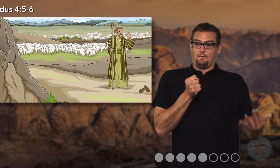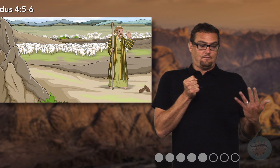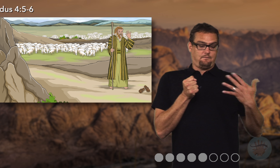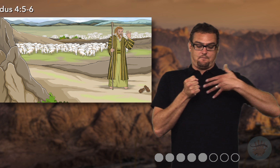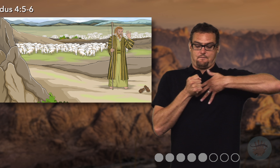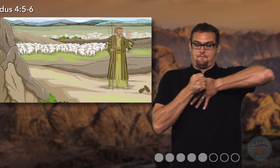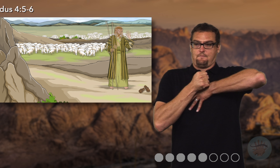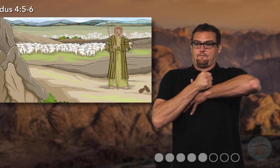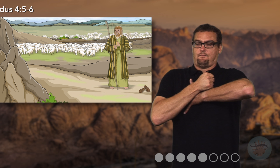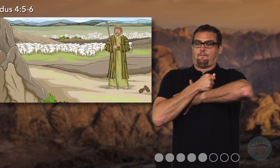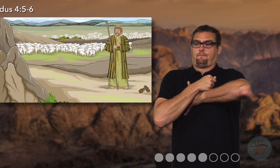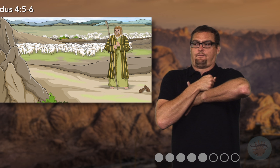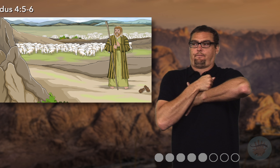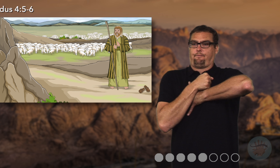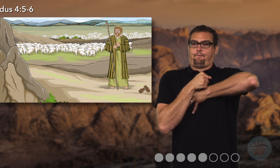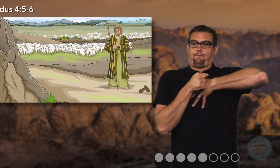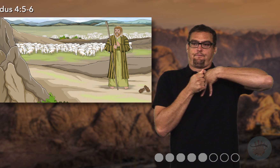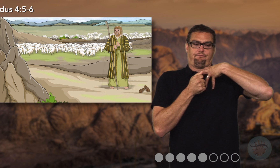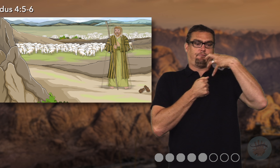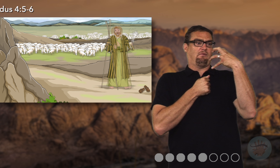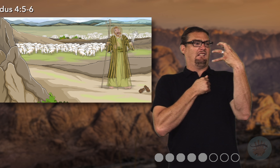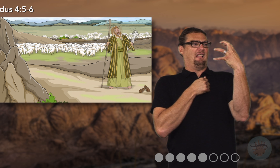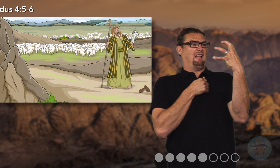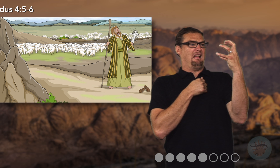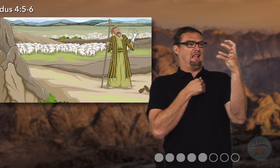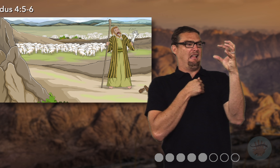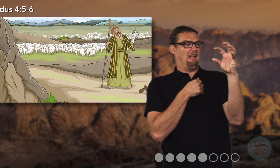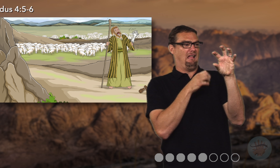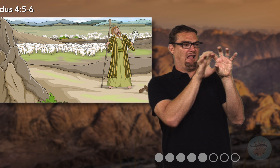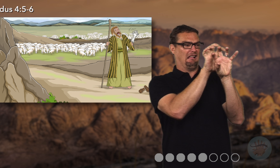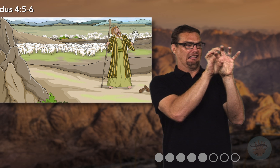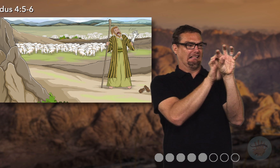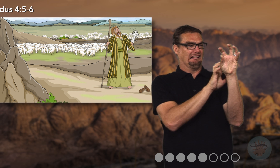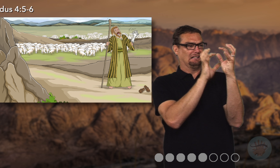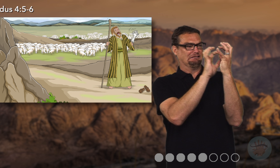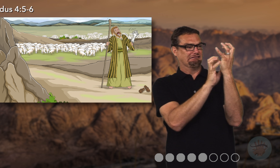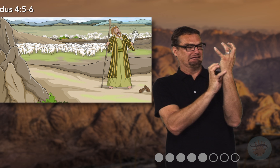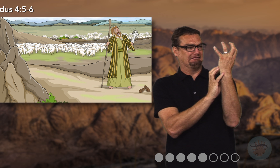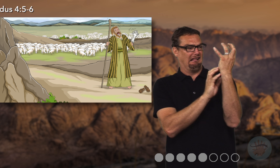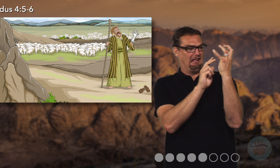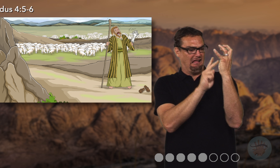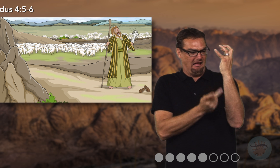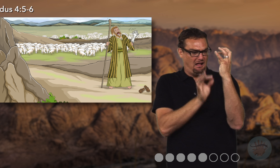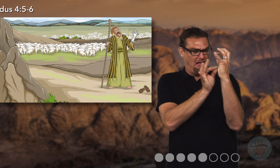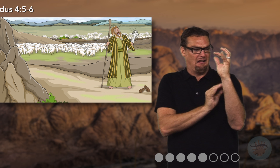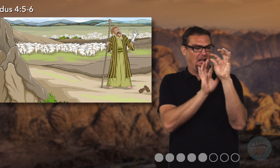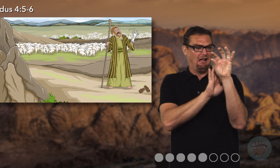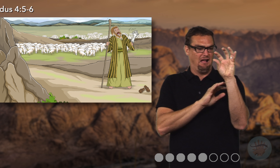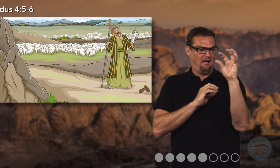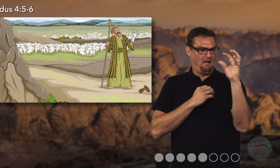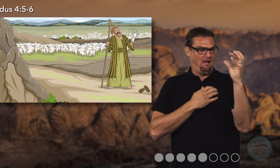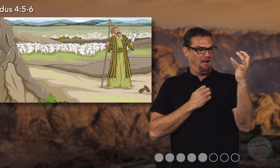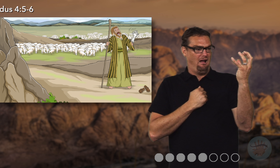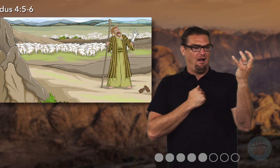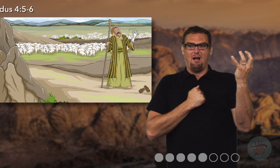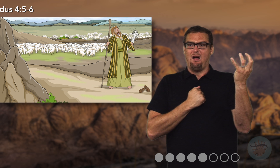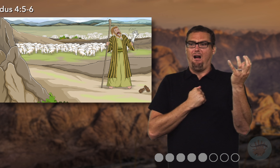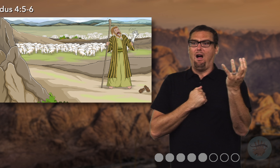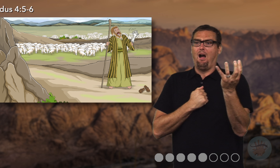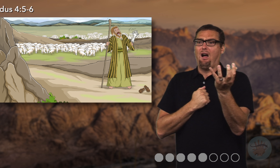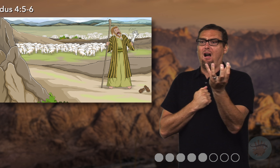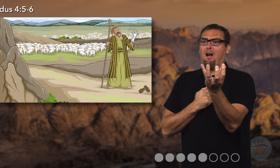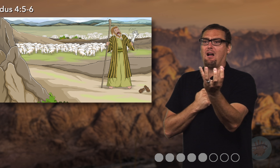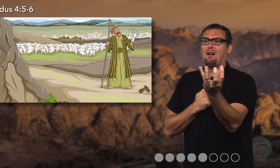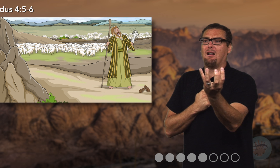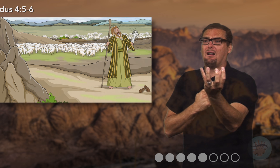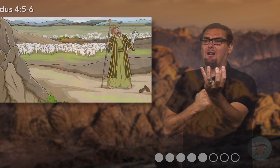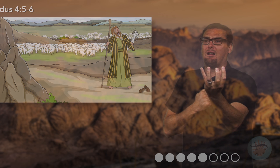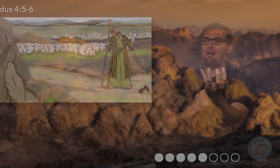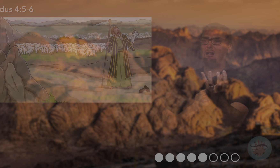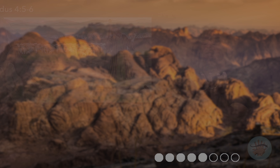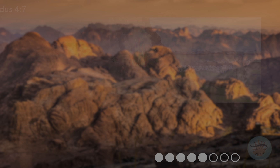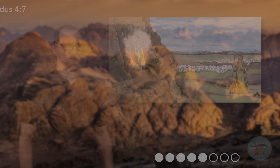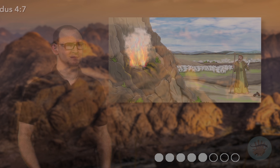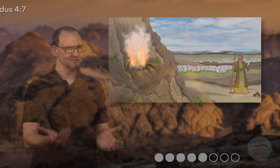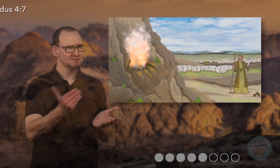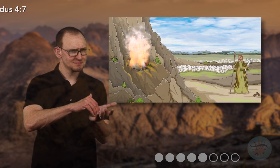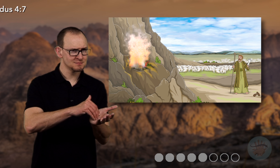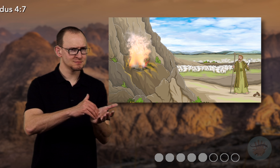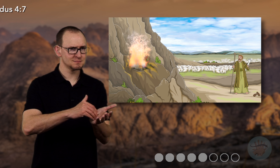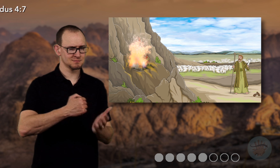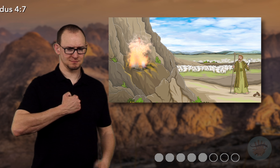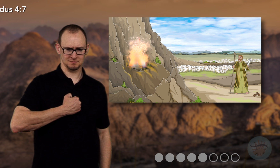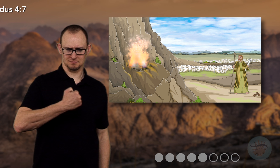So he put his hand inside his cloak, and when he took it out, his hand was leprous, white as snow.